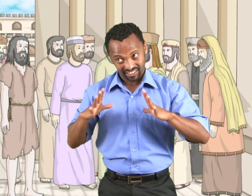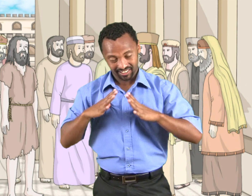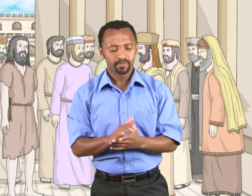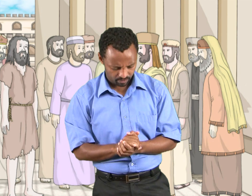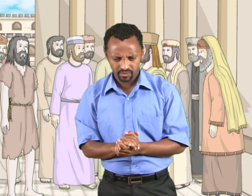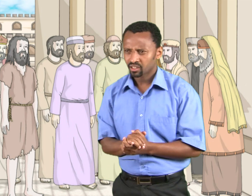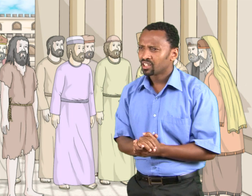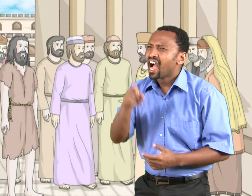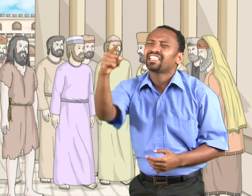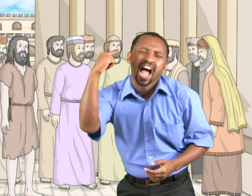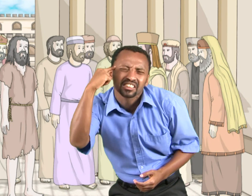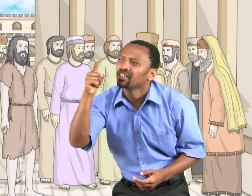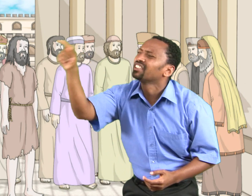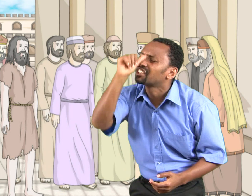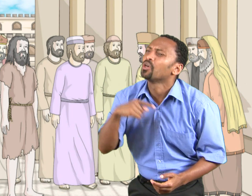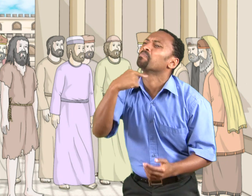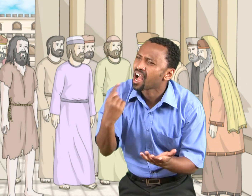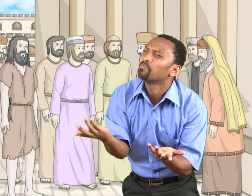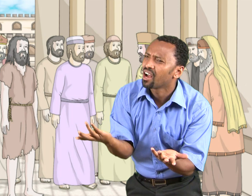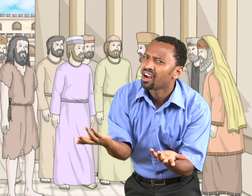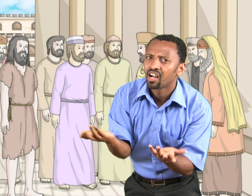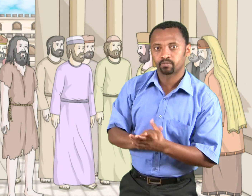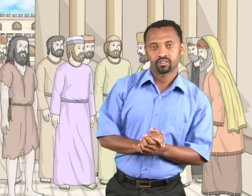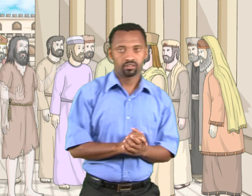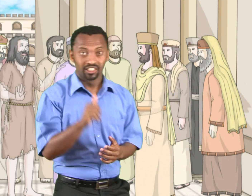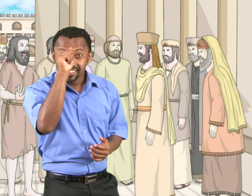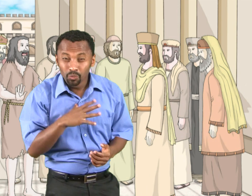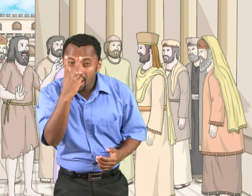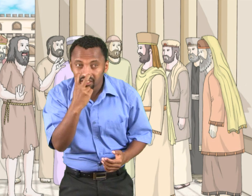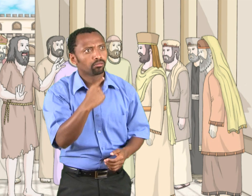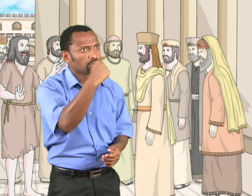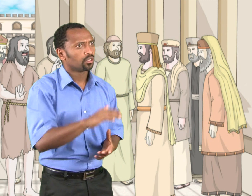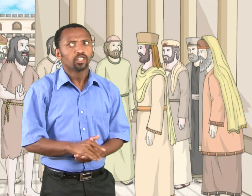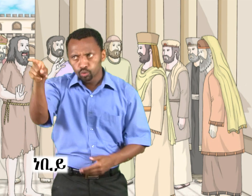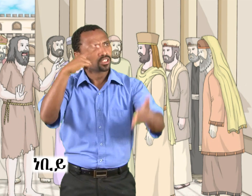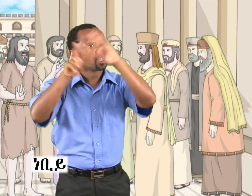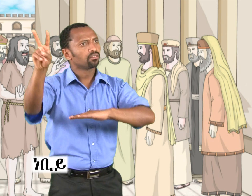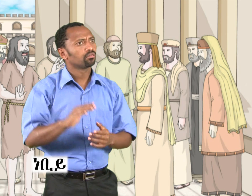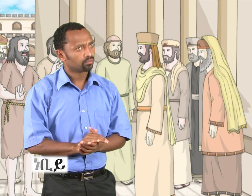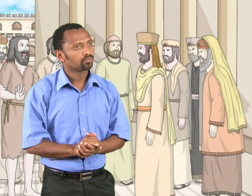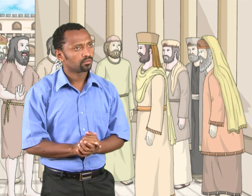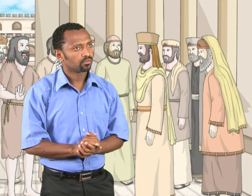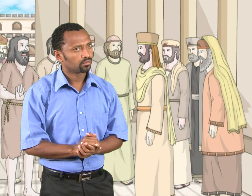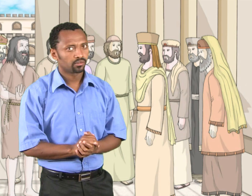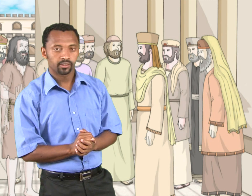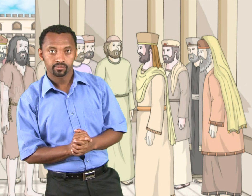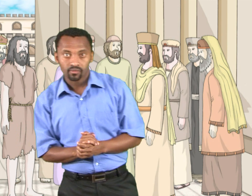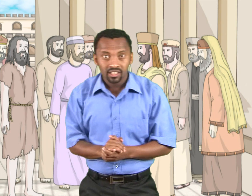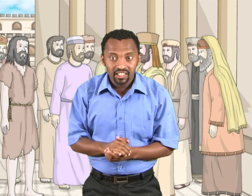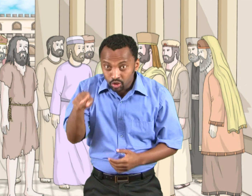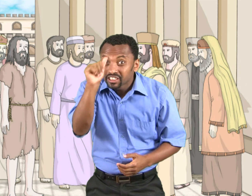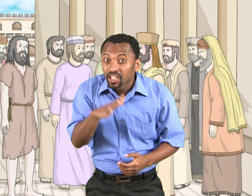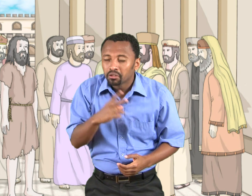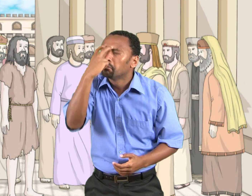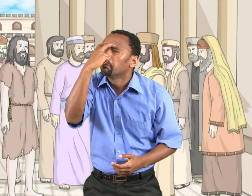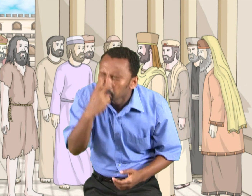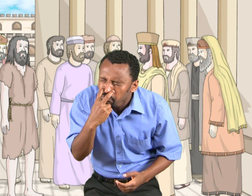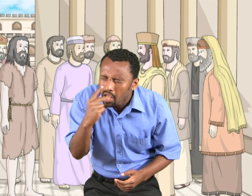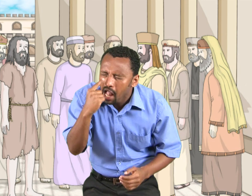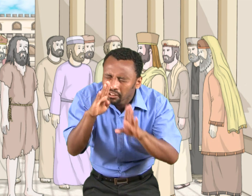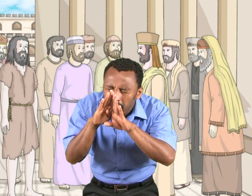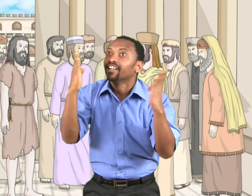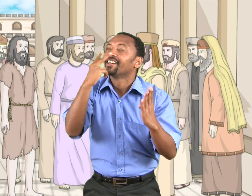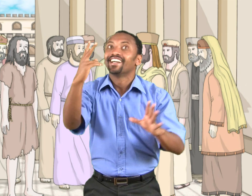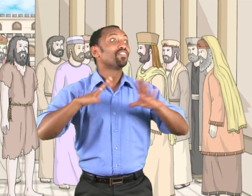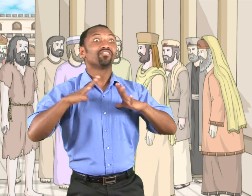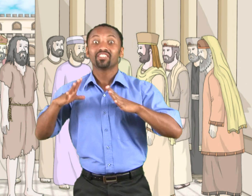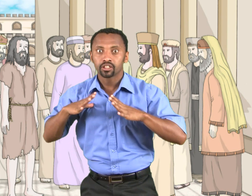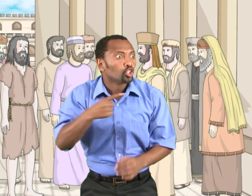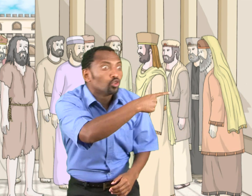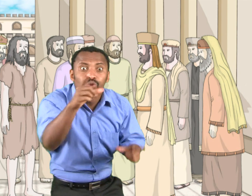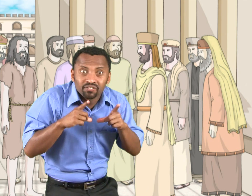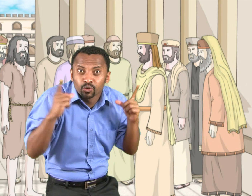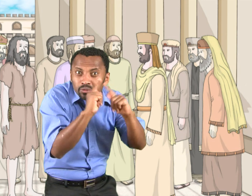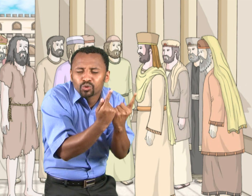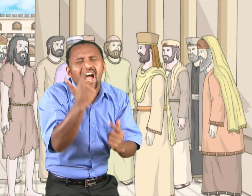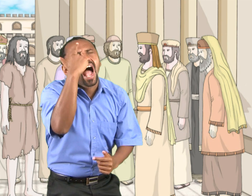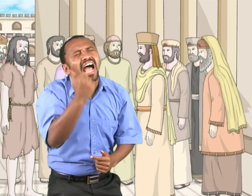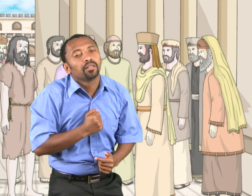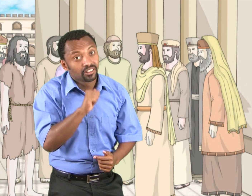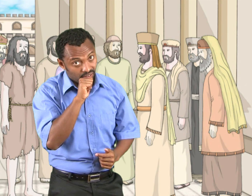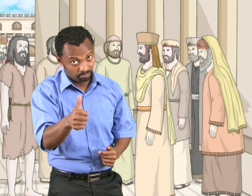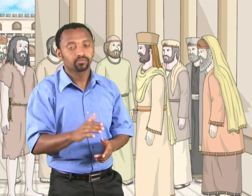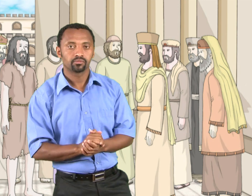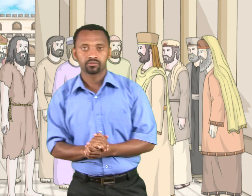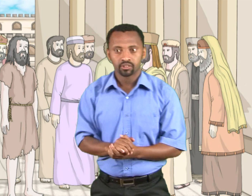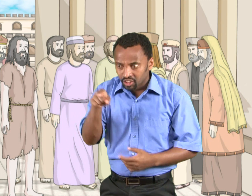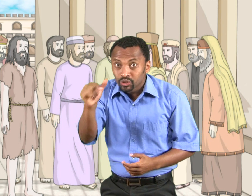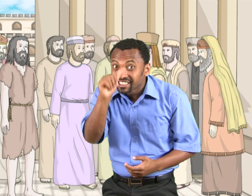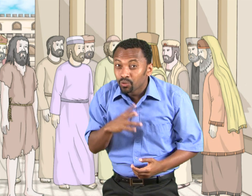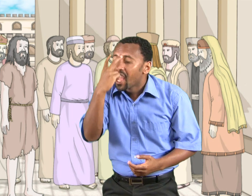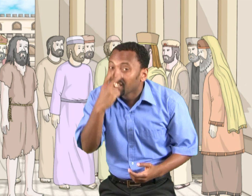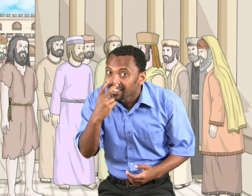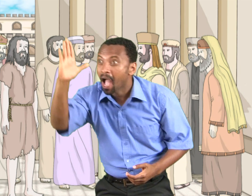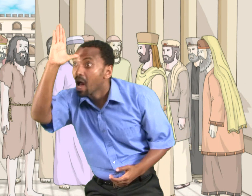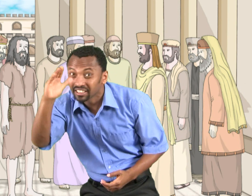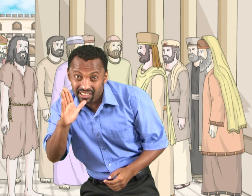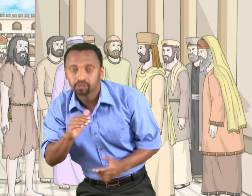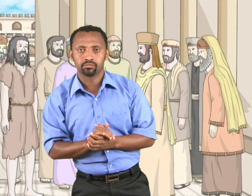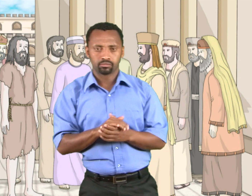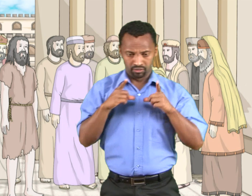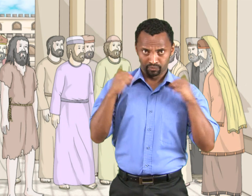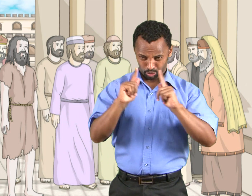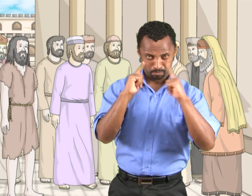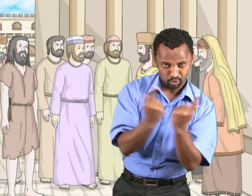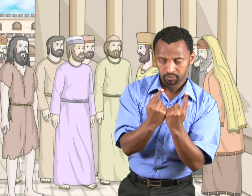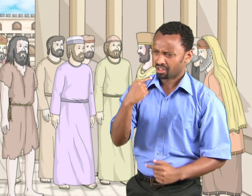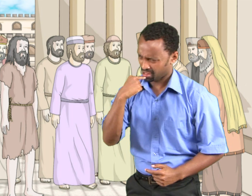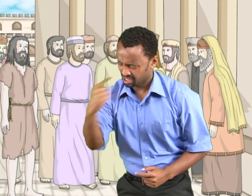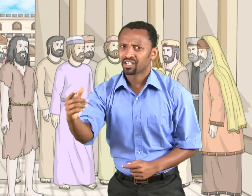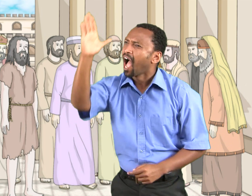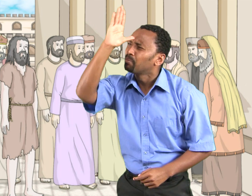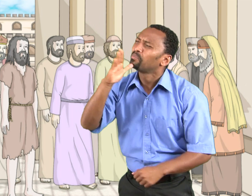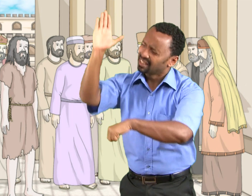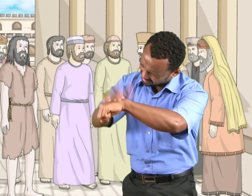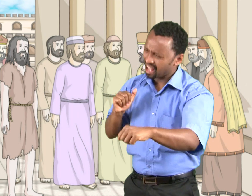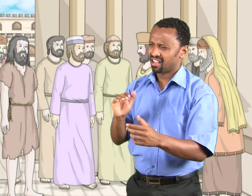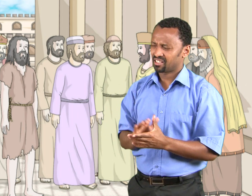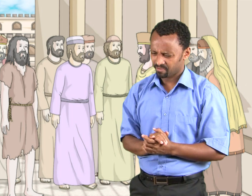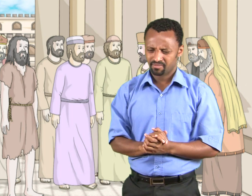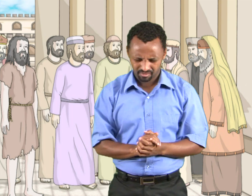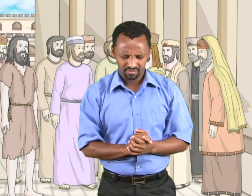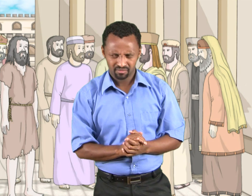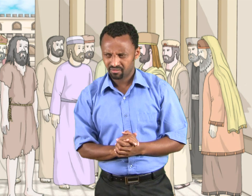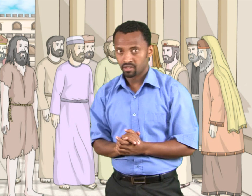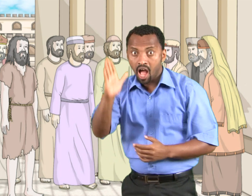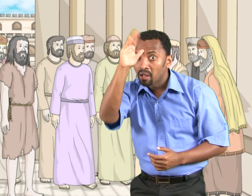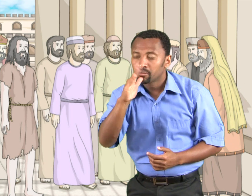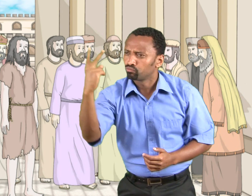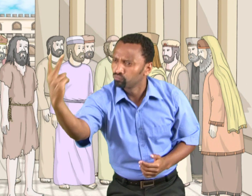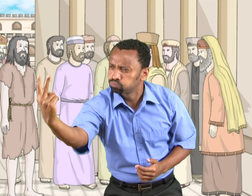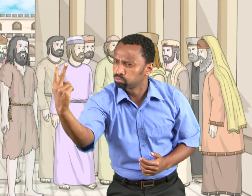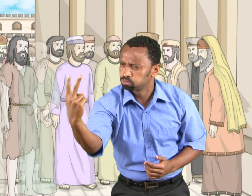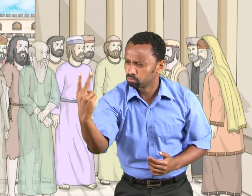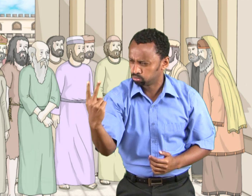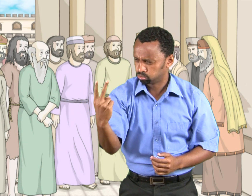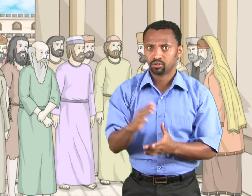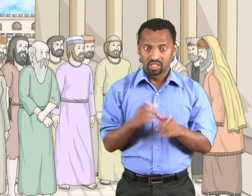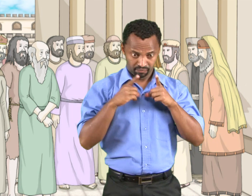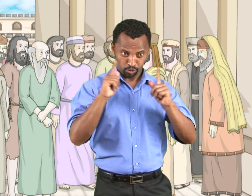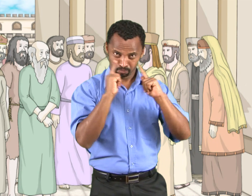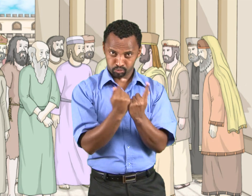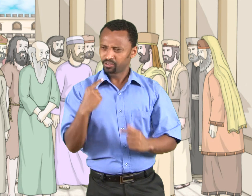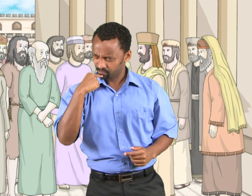So once again they asked the man who had been blind, “What do you say about Him, since it was your eyes He opened?” “He is a prophet,” the man replied.